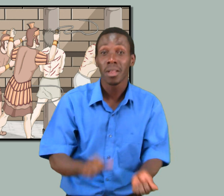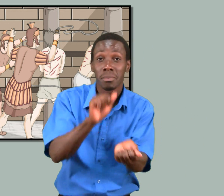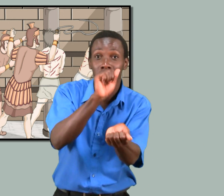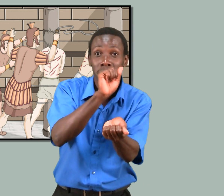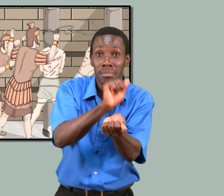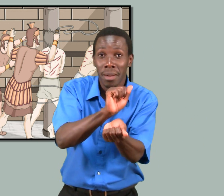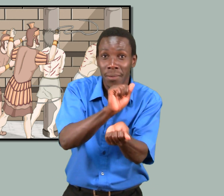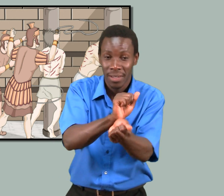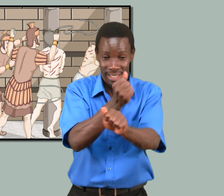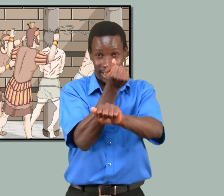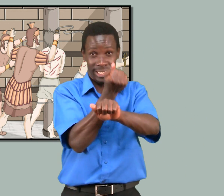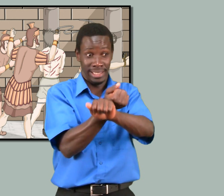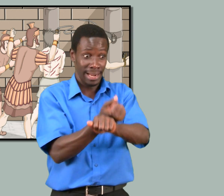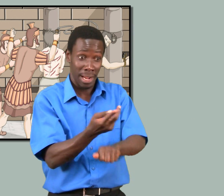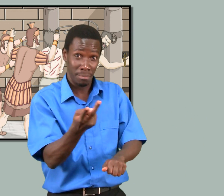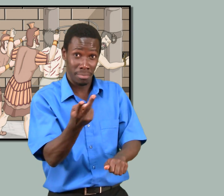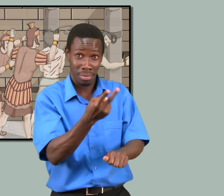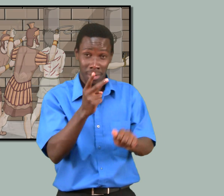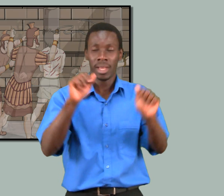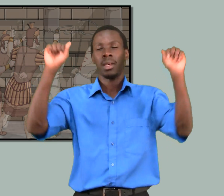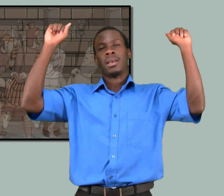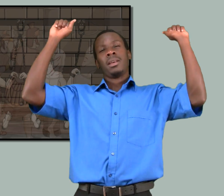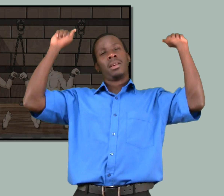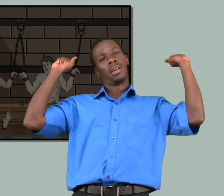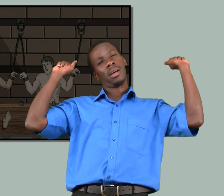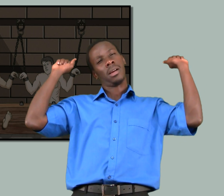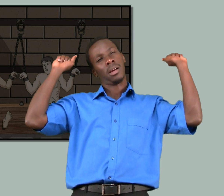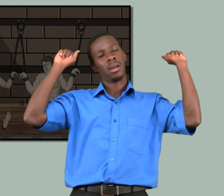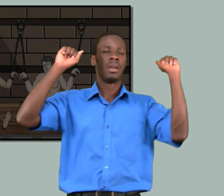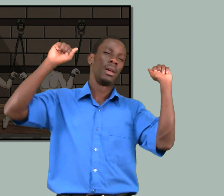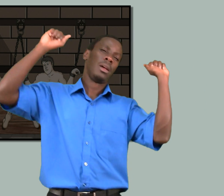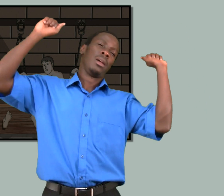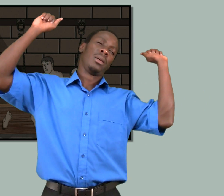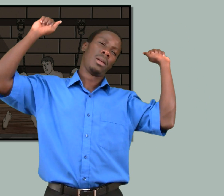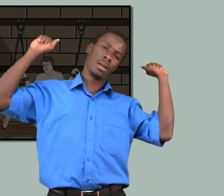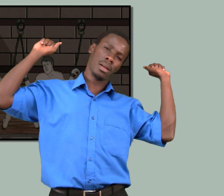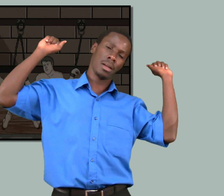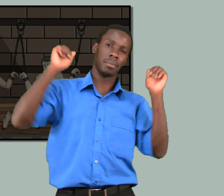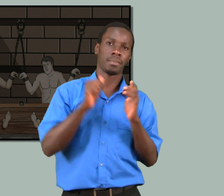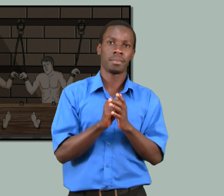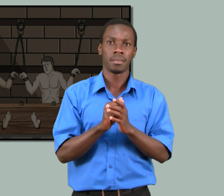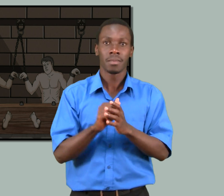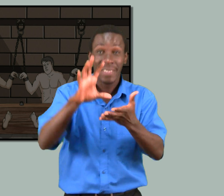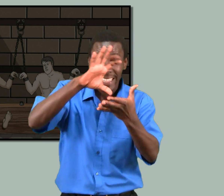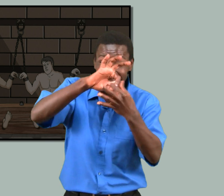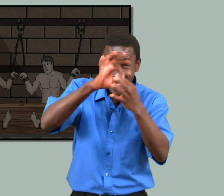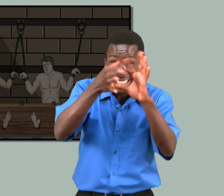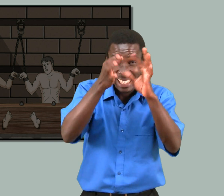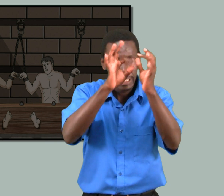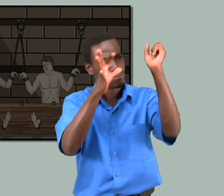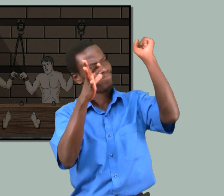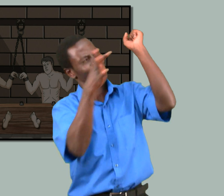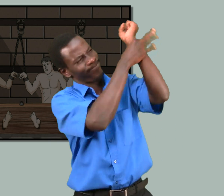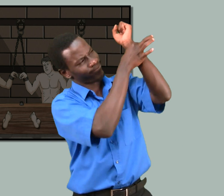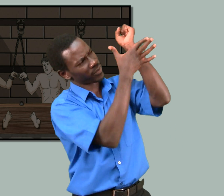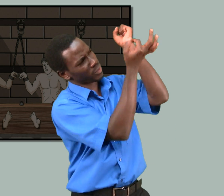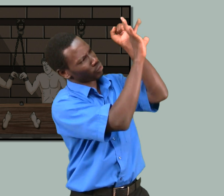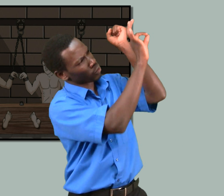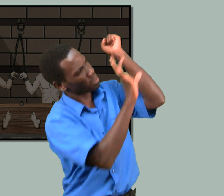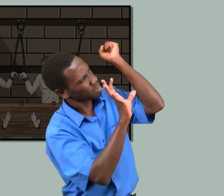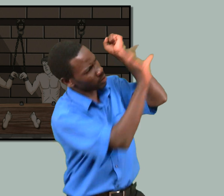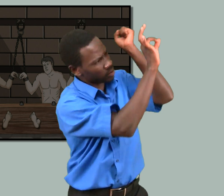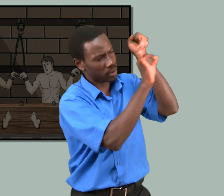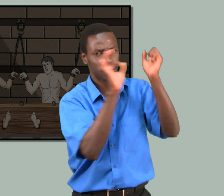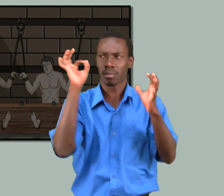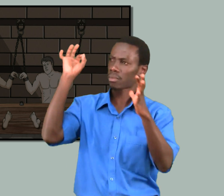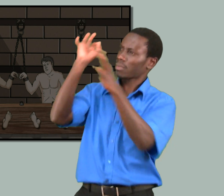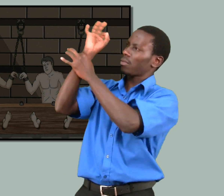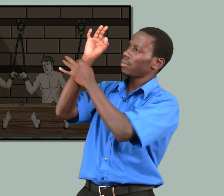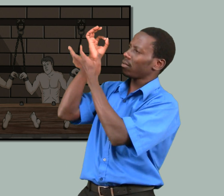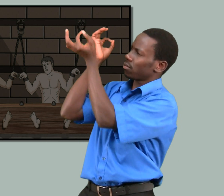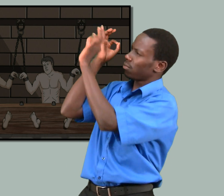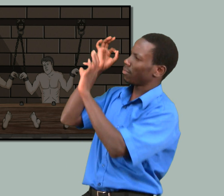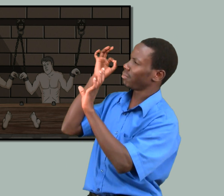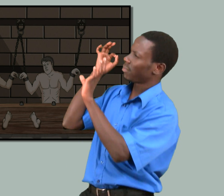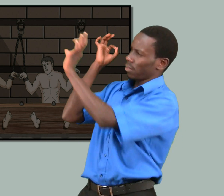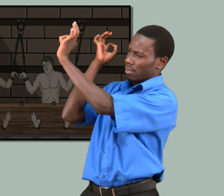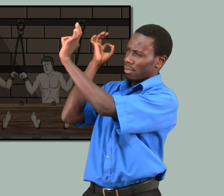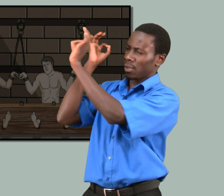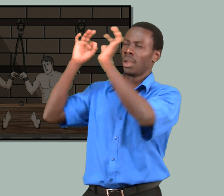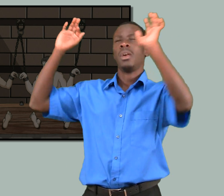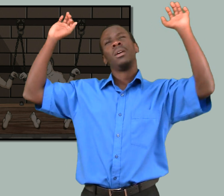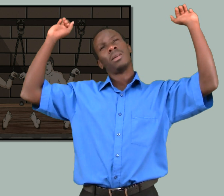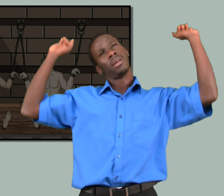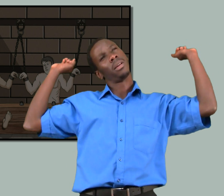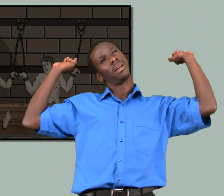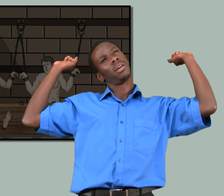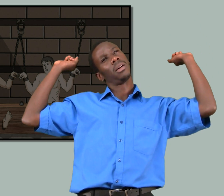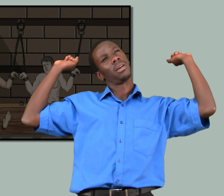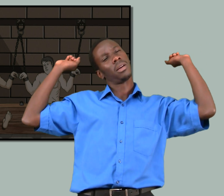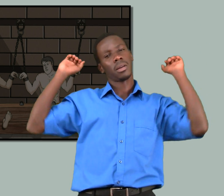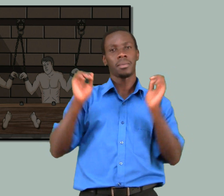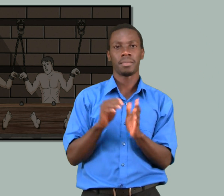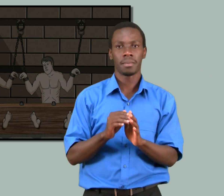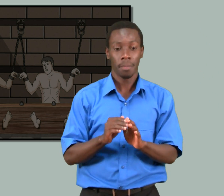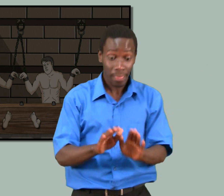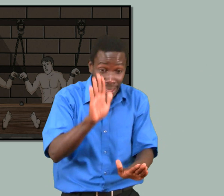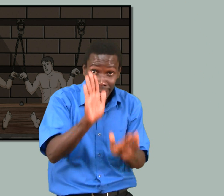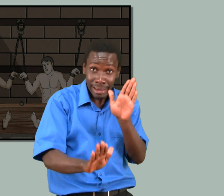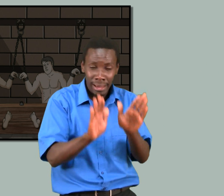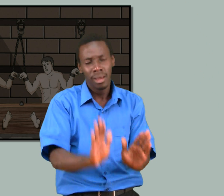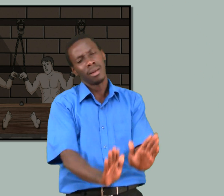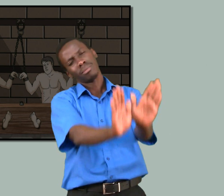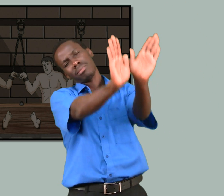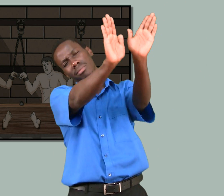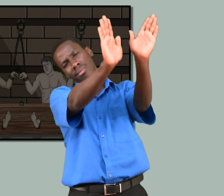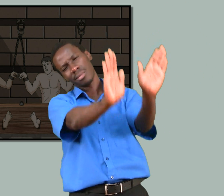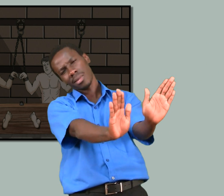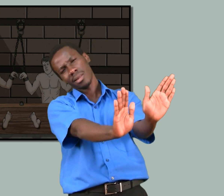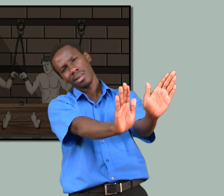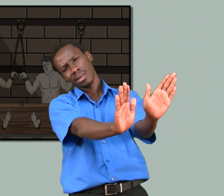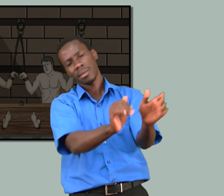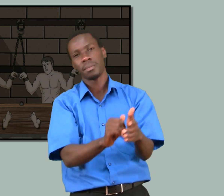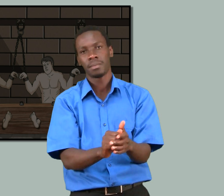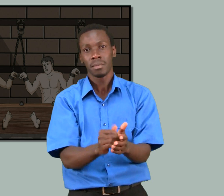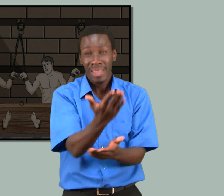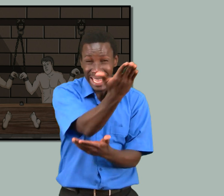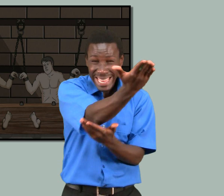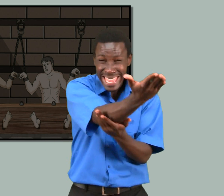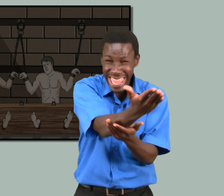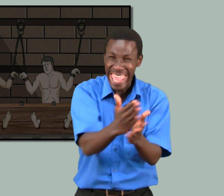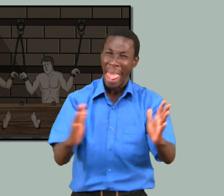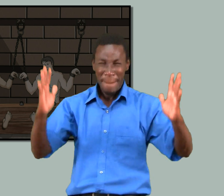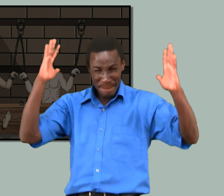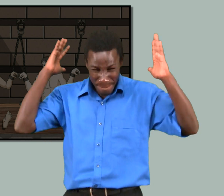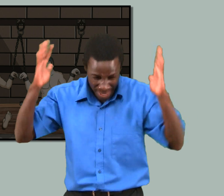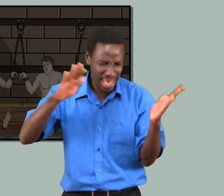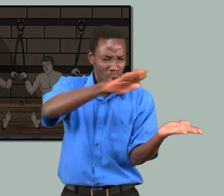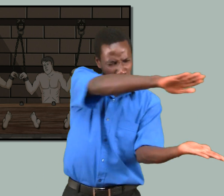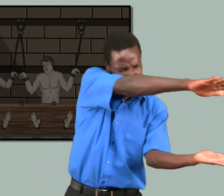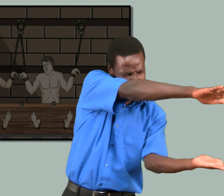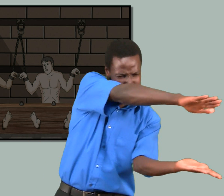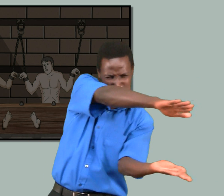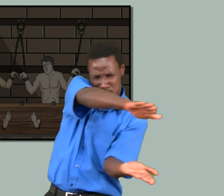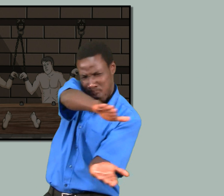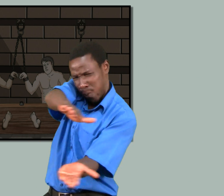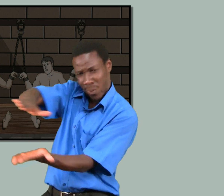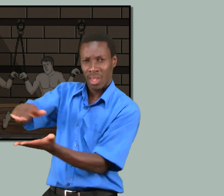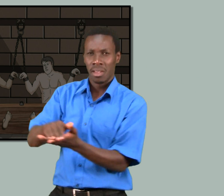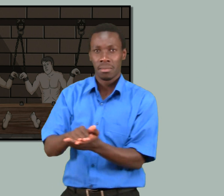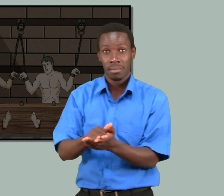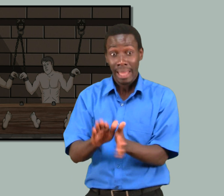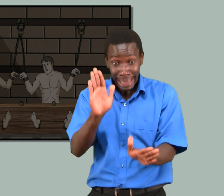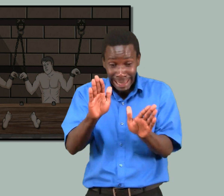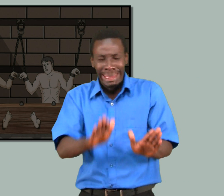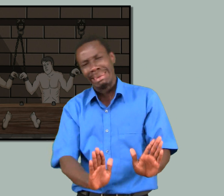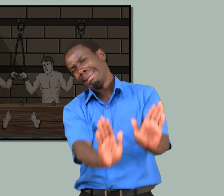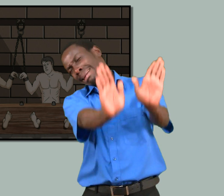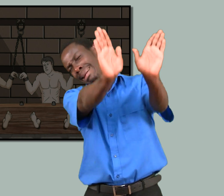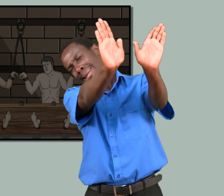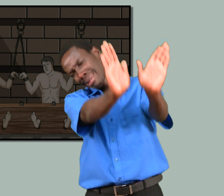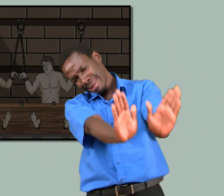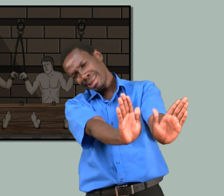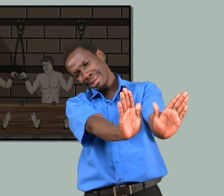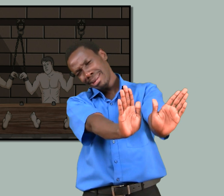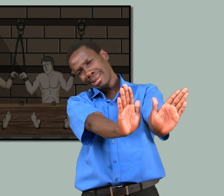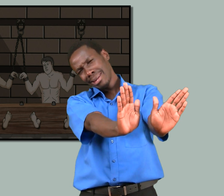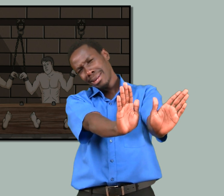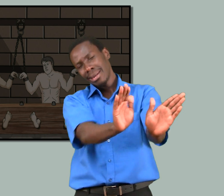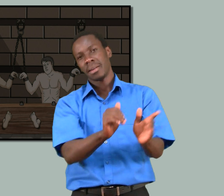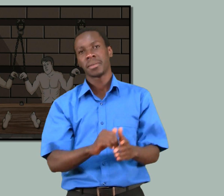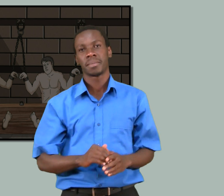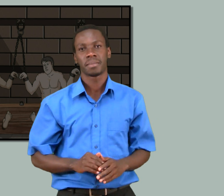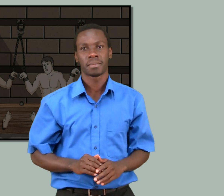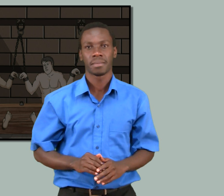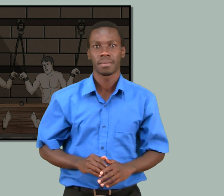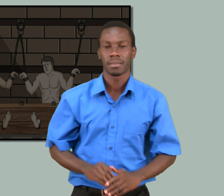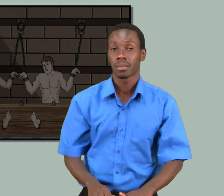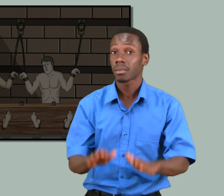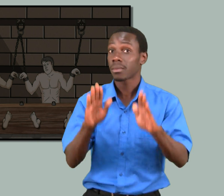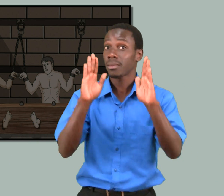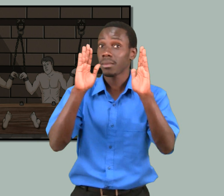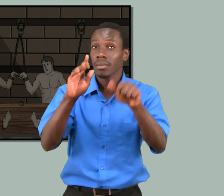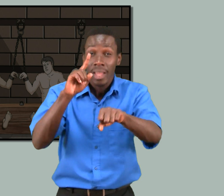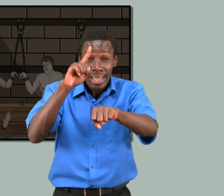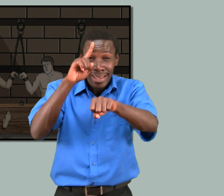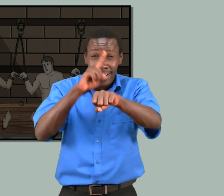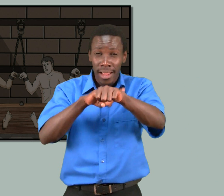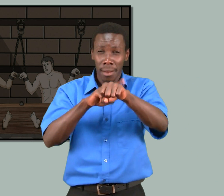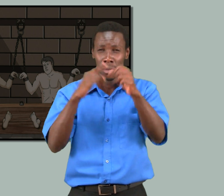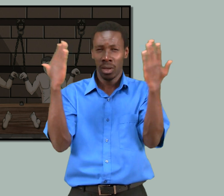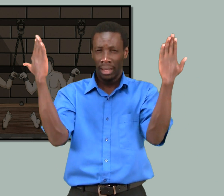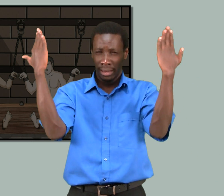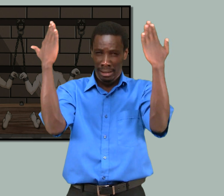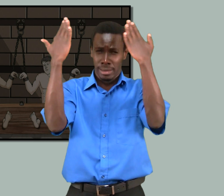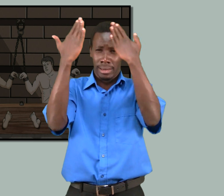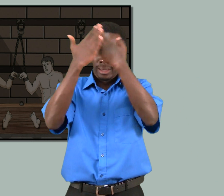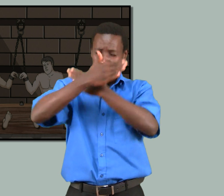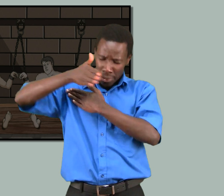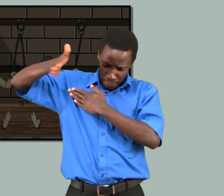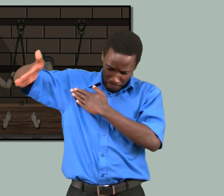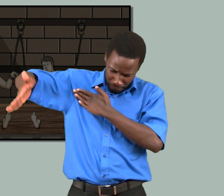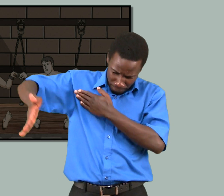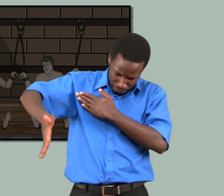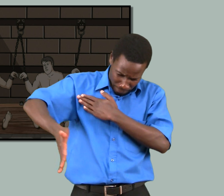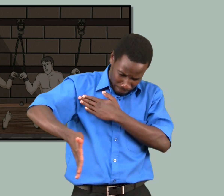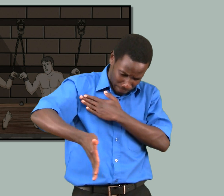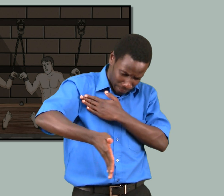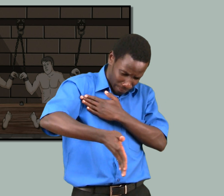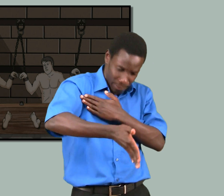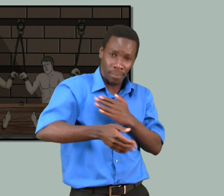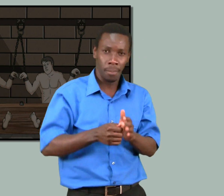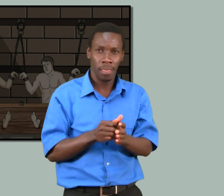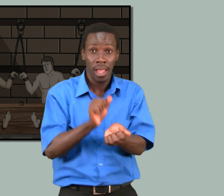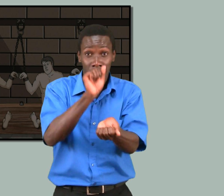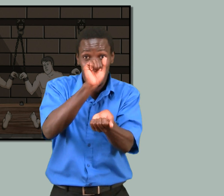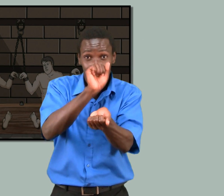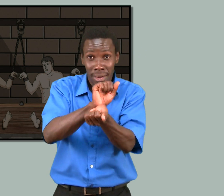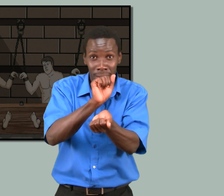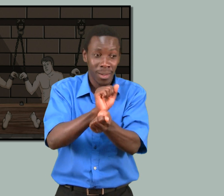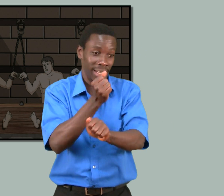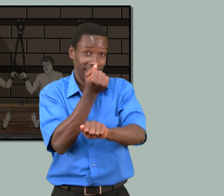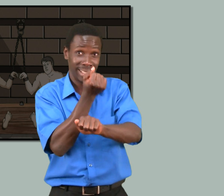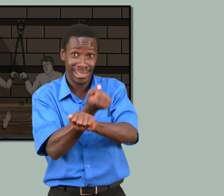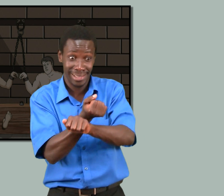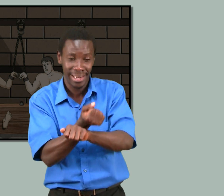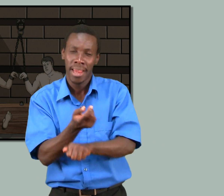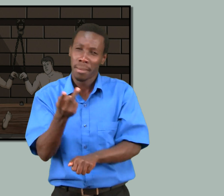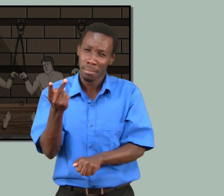On receiving this order, he placed them in the inner cell and fastened their feet in the stocks.